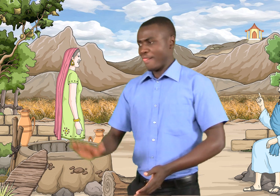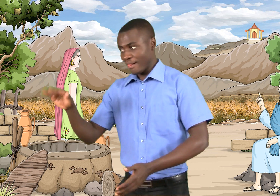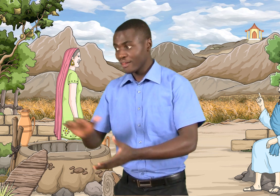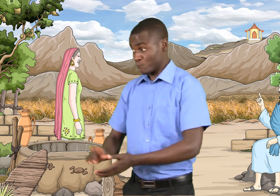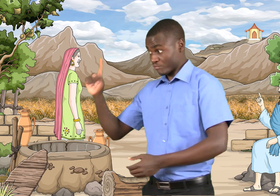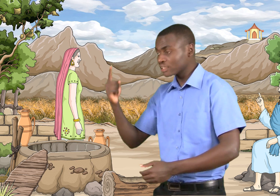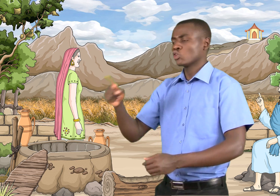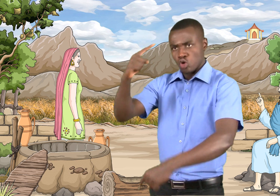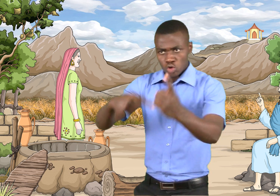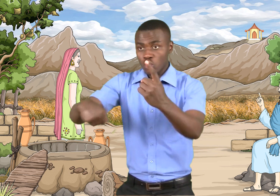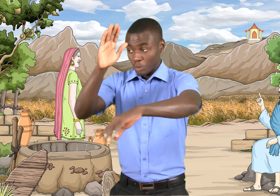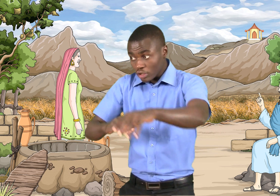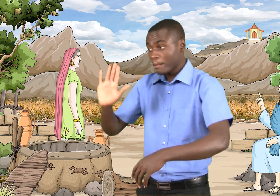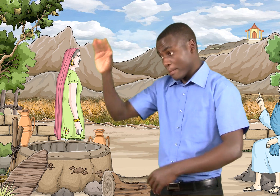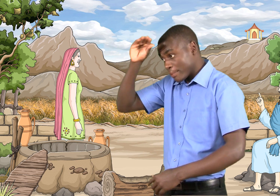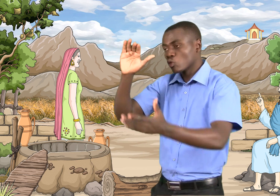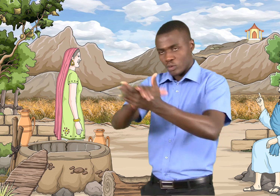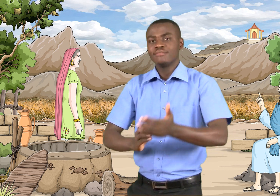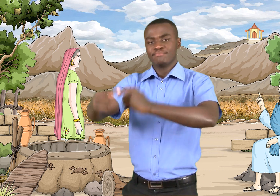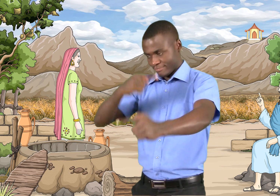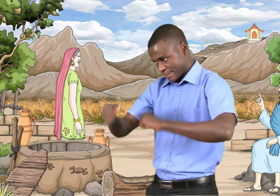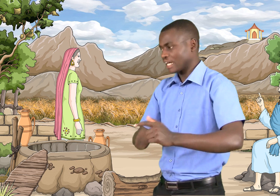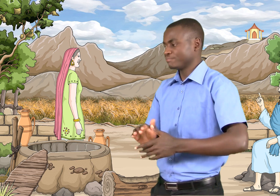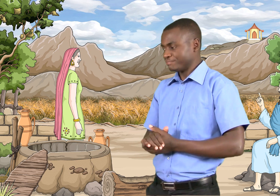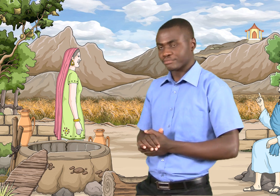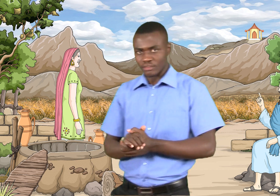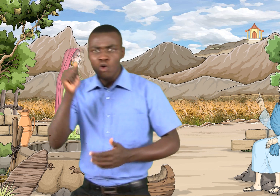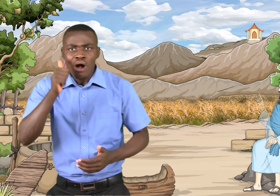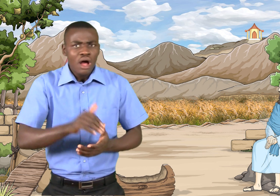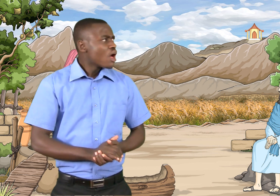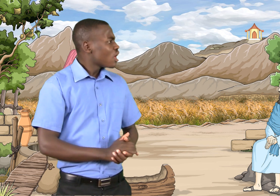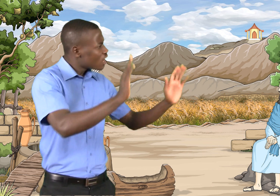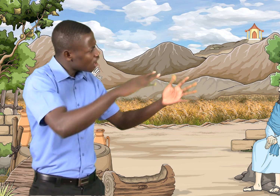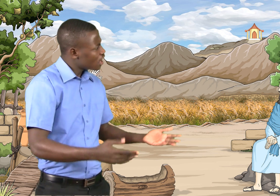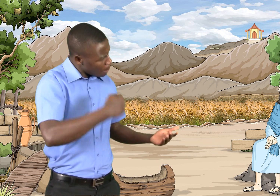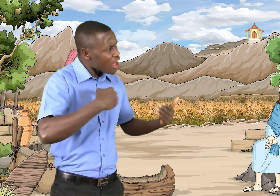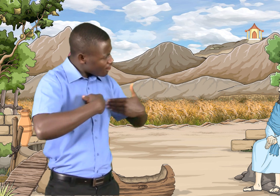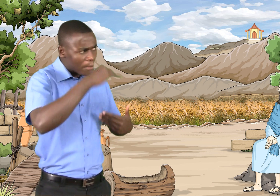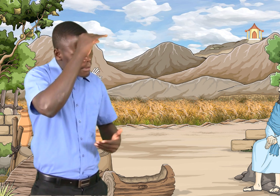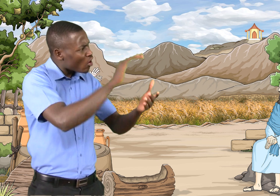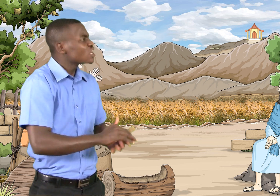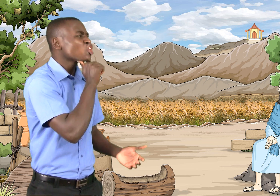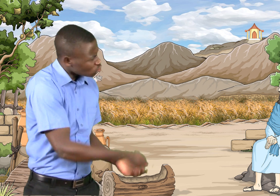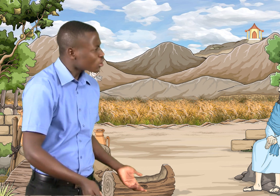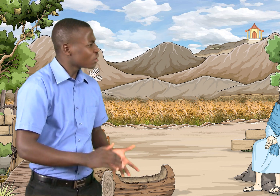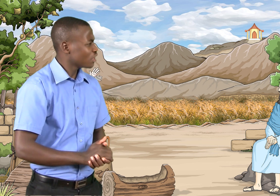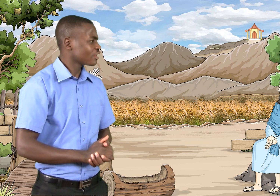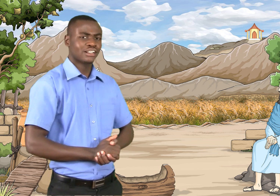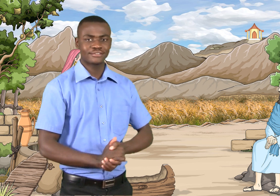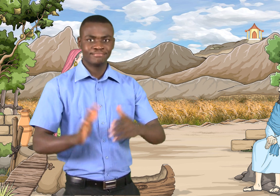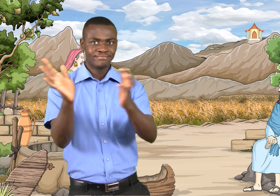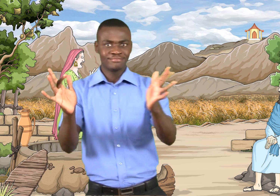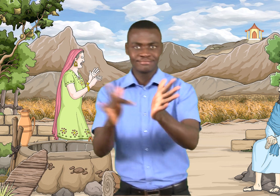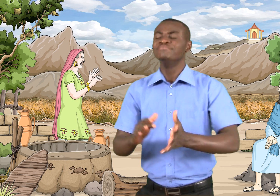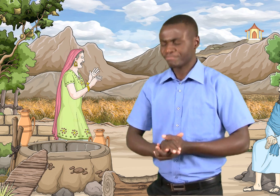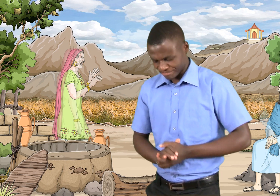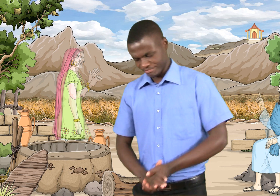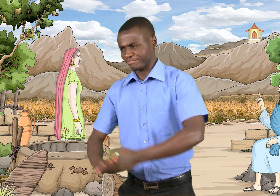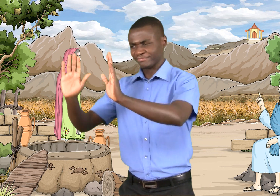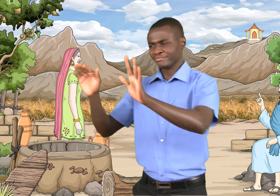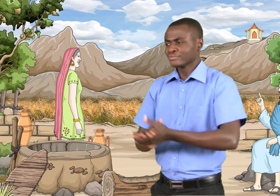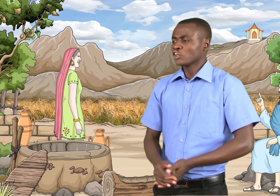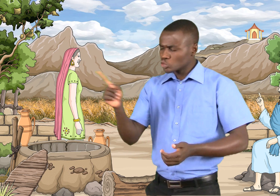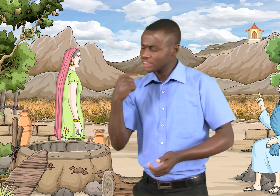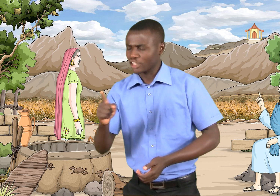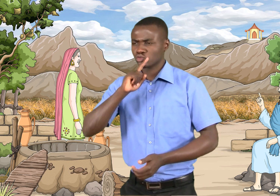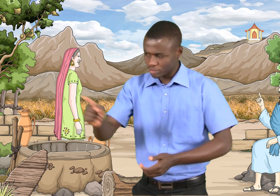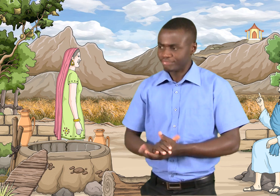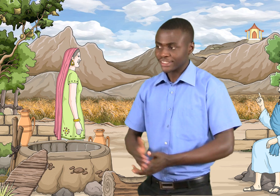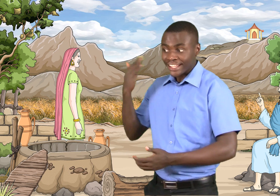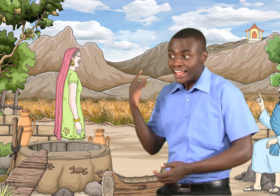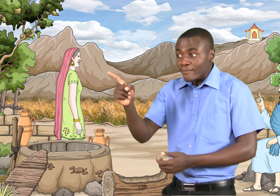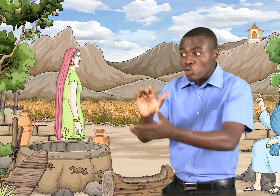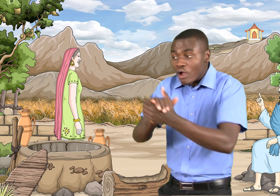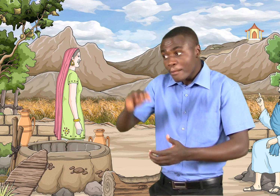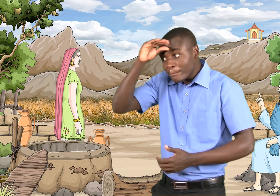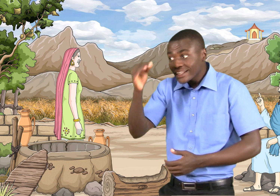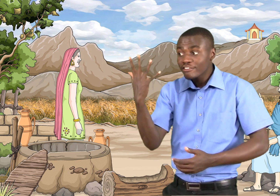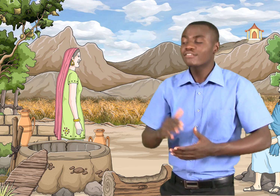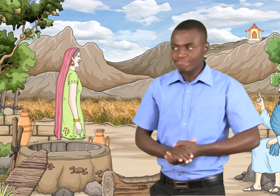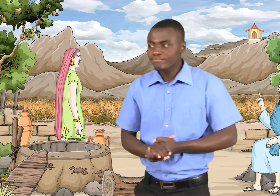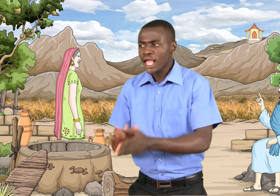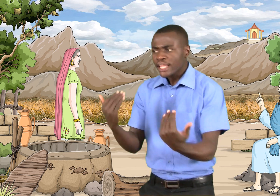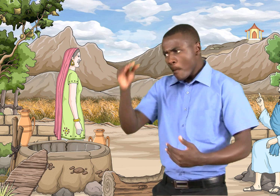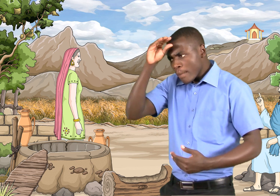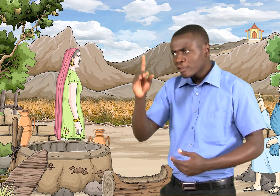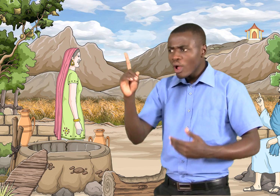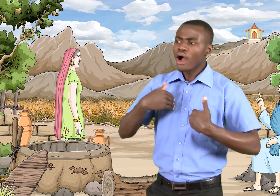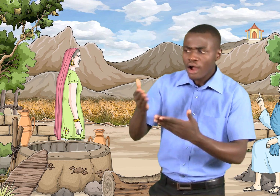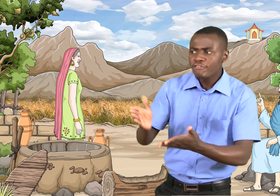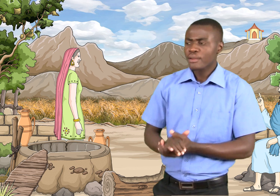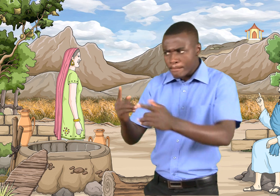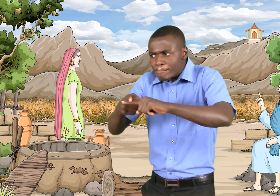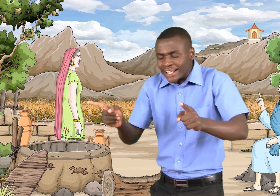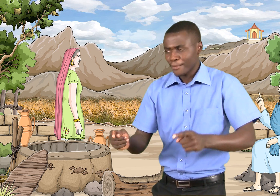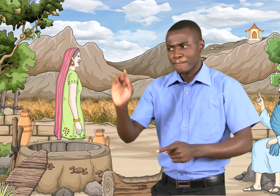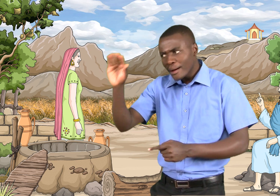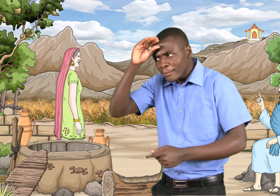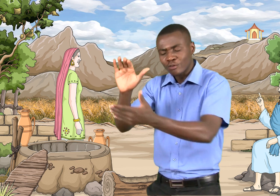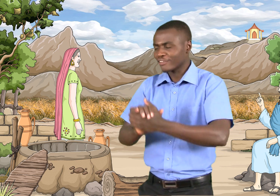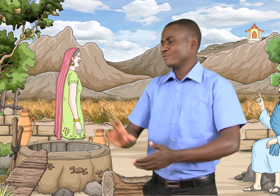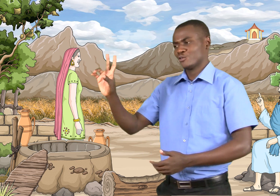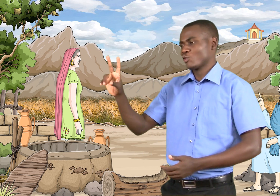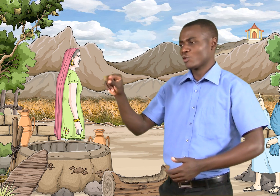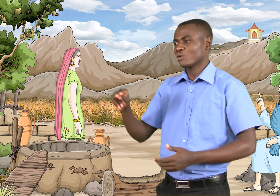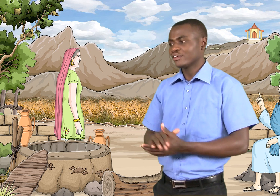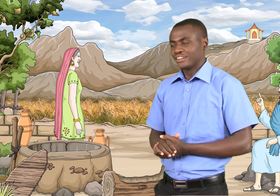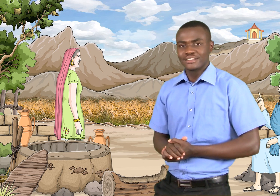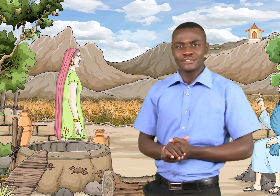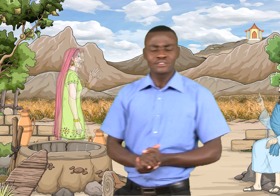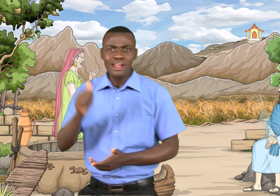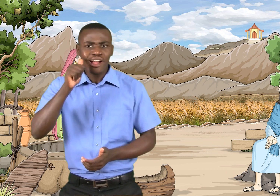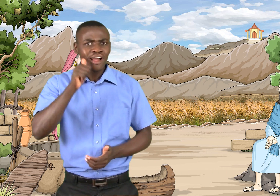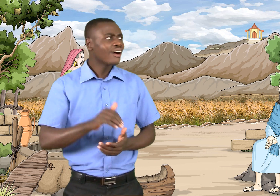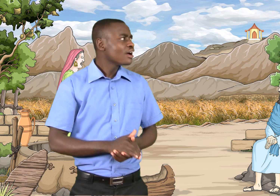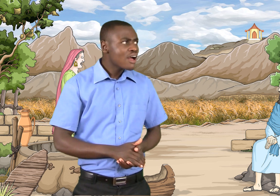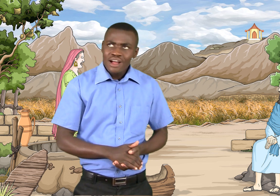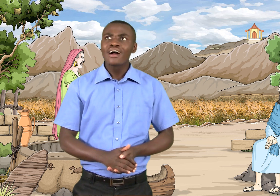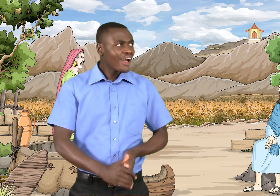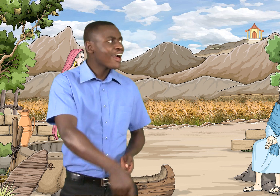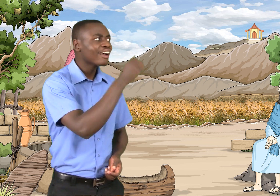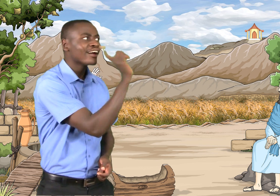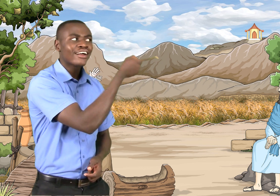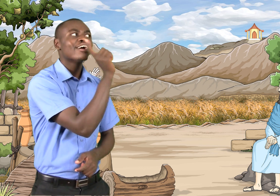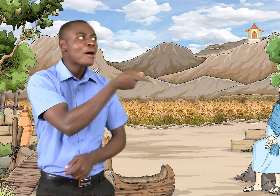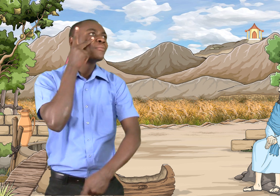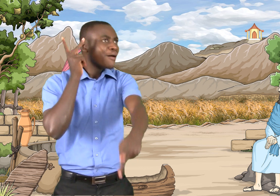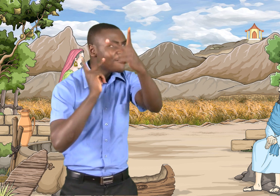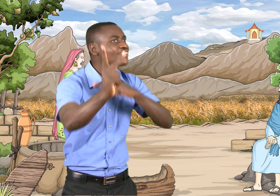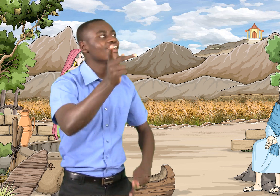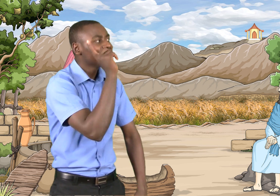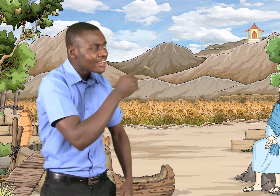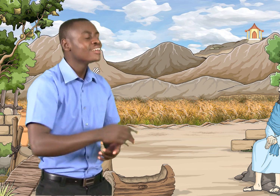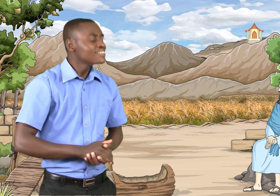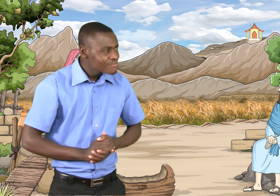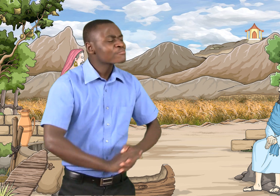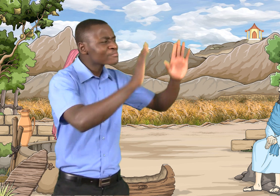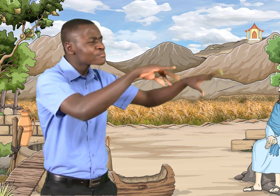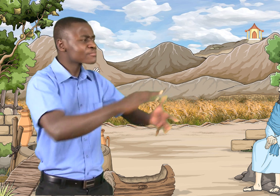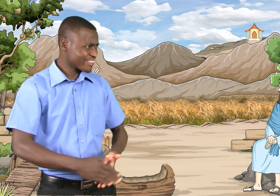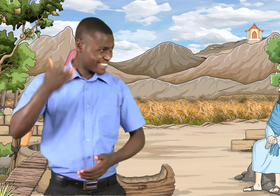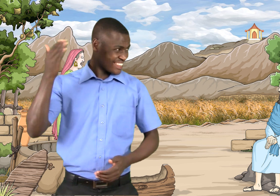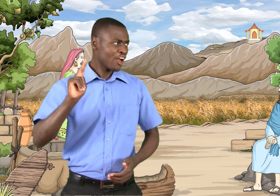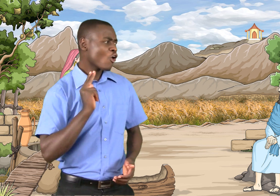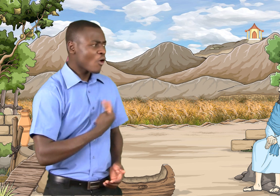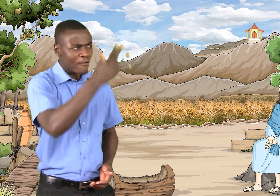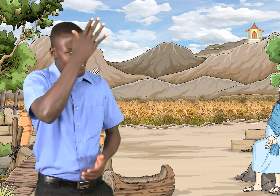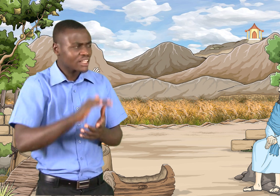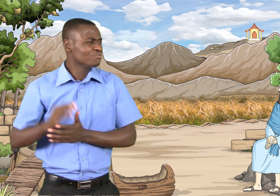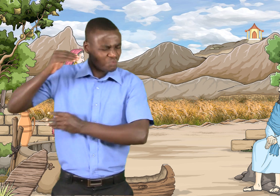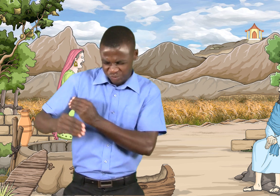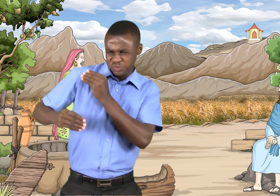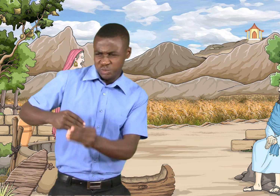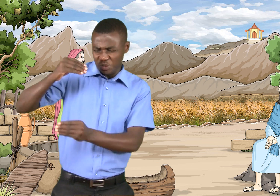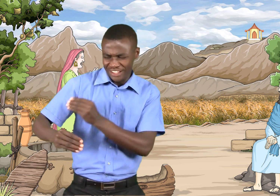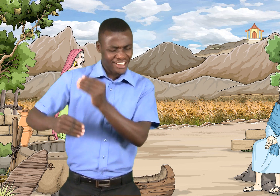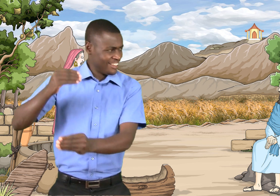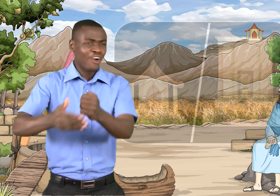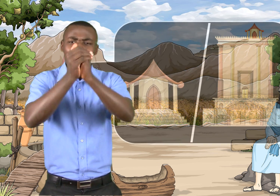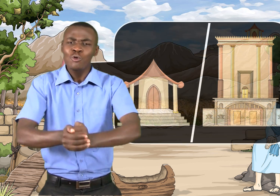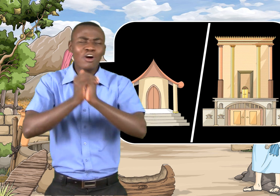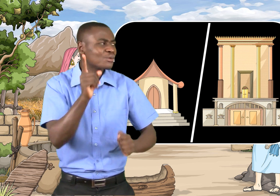“I have no husband,” the woman replied. Jesus said to her, “You are correct to say that you have no husband. In fact, you have had five husbands, and the man you now have is not your husband. You have spoken truthfully.” “Sir,” the woman said, “I see that You are a prophet.